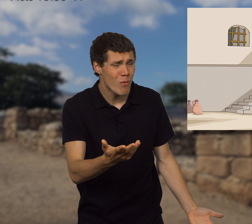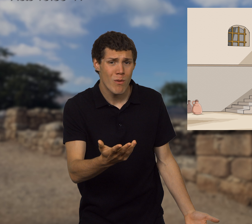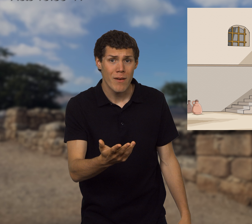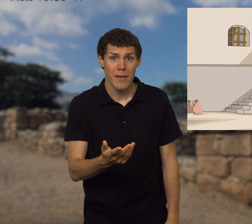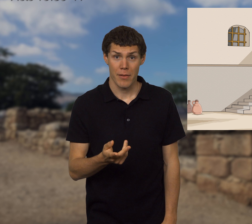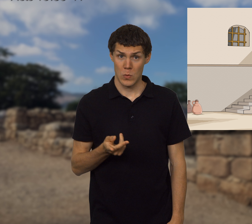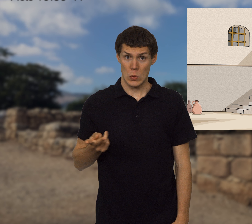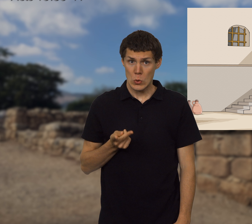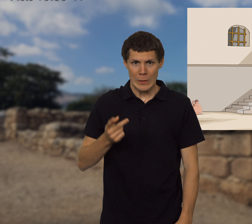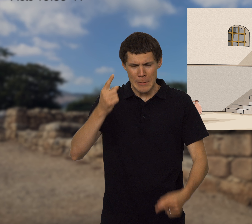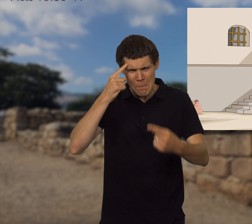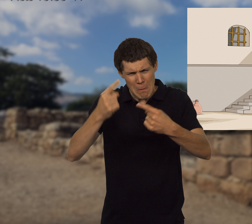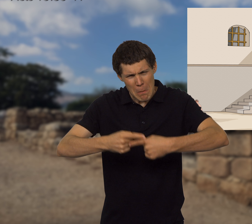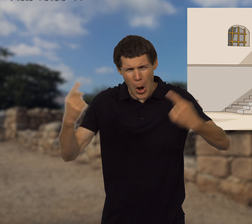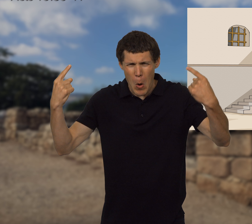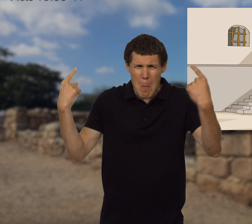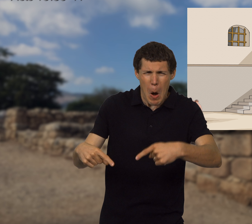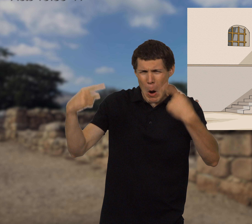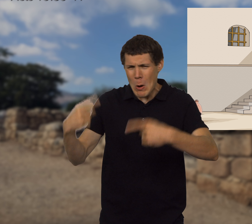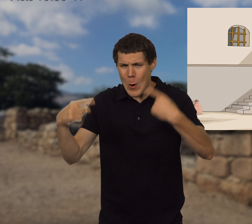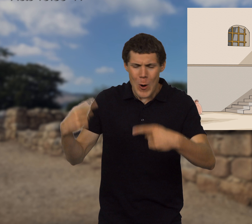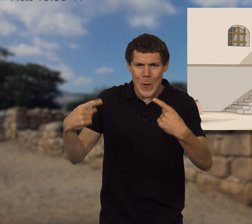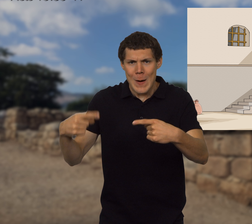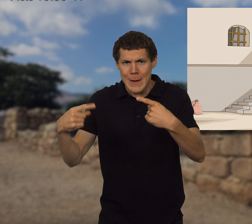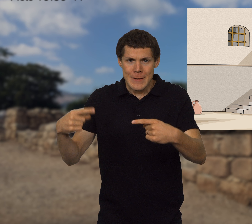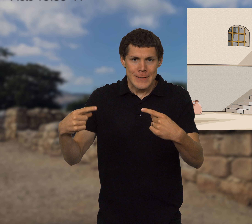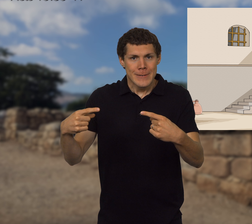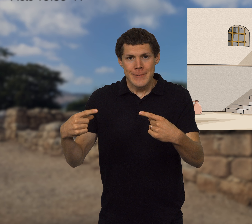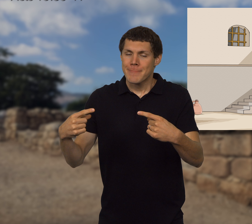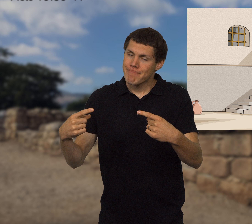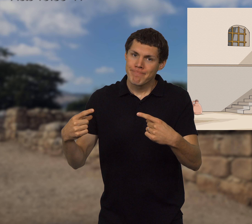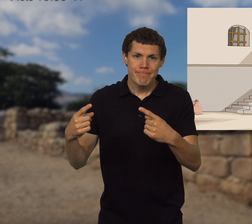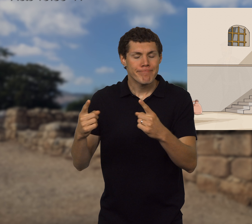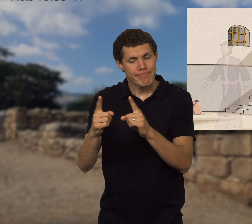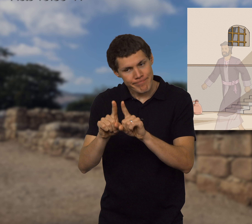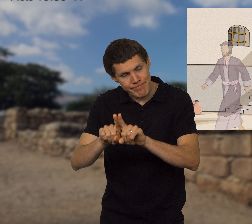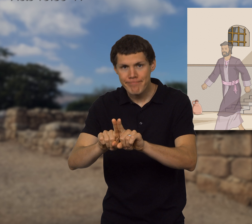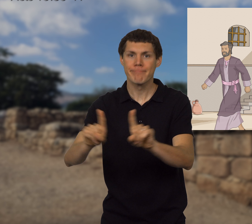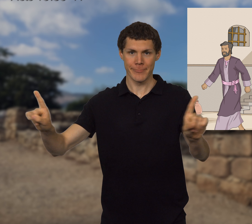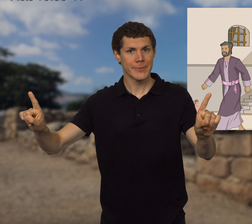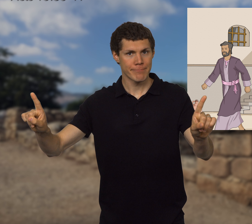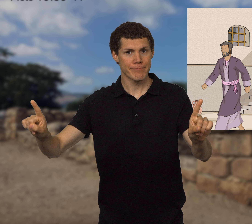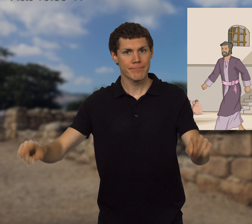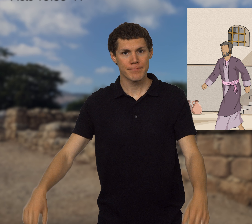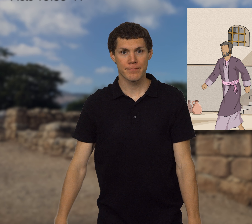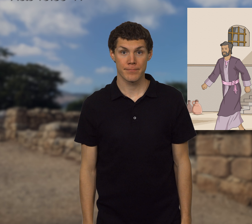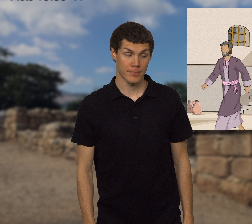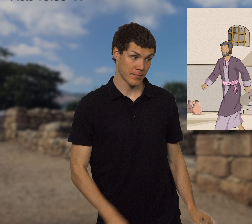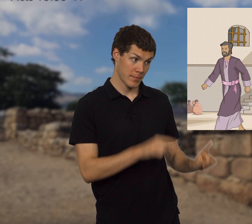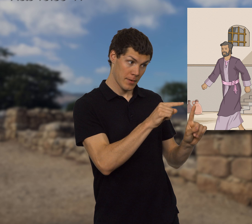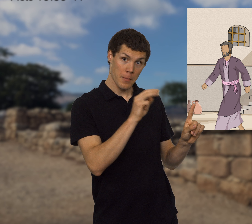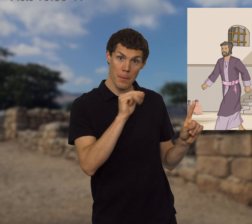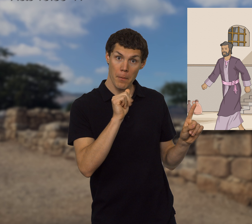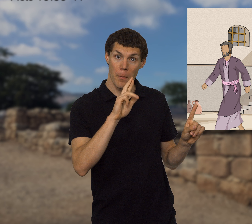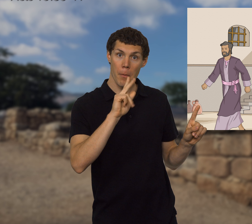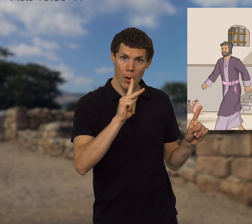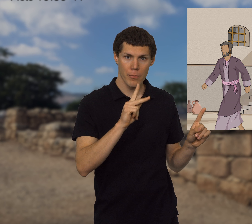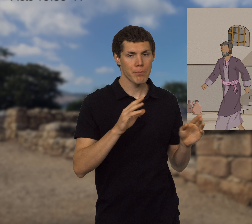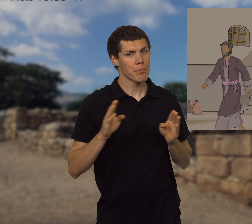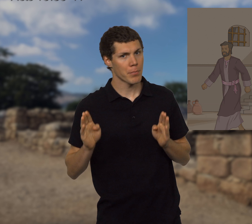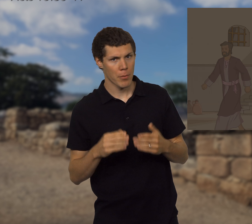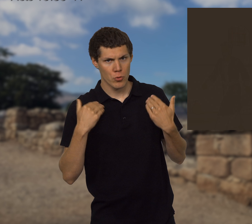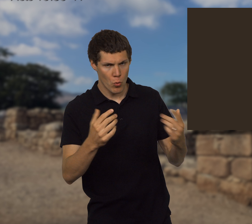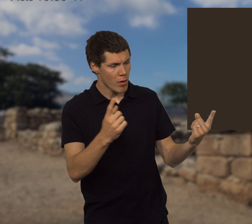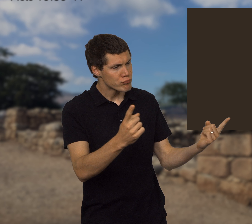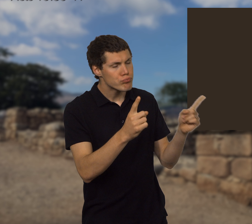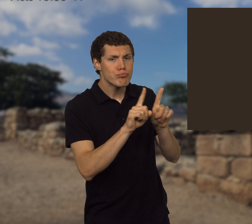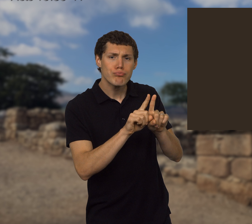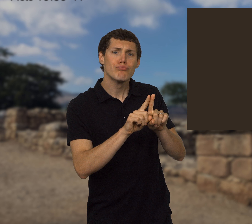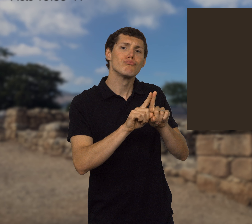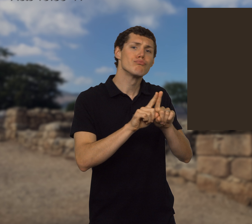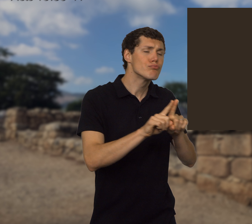Their disagreement was so sharp that they parted company.